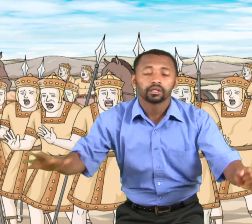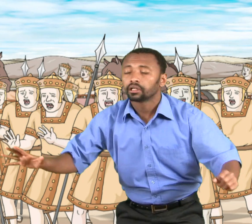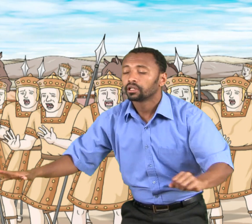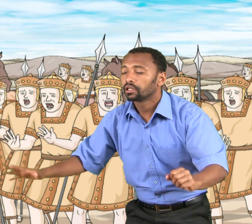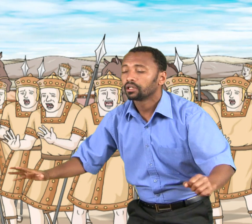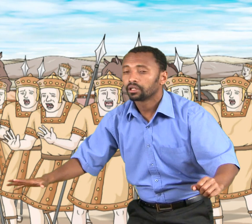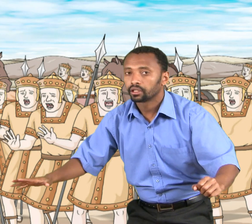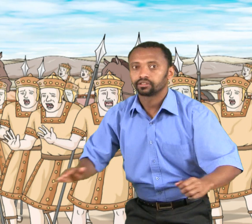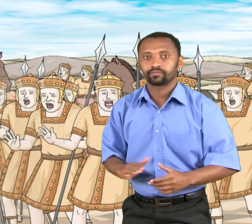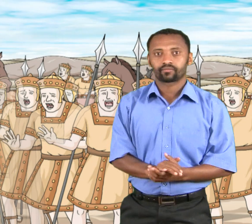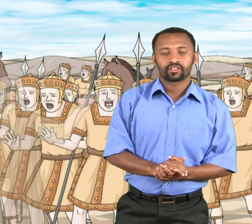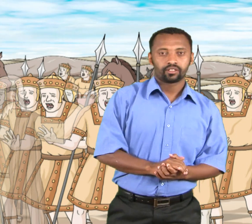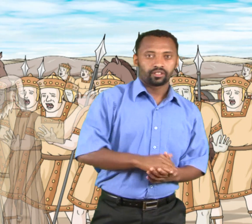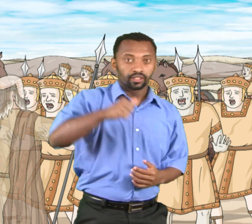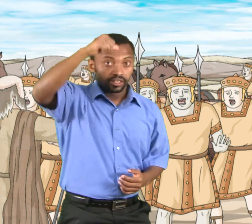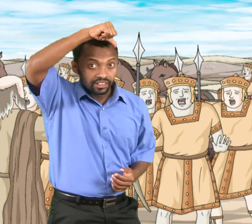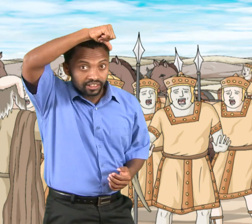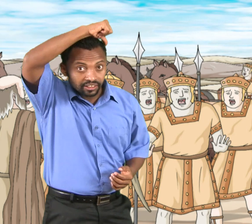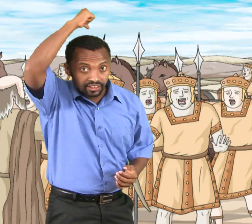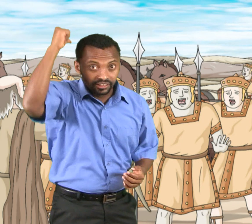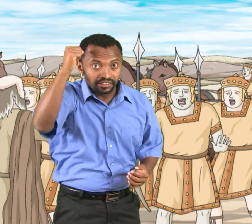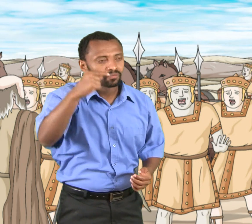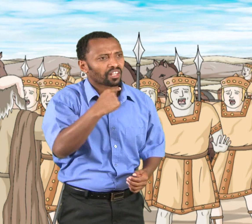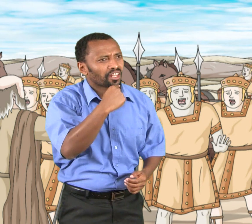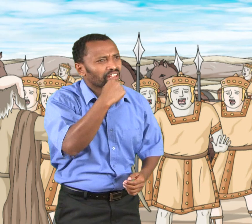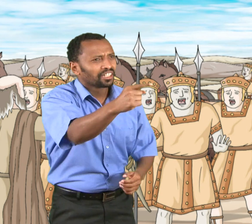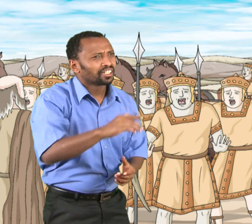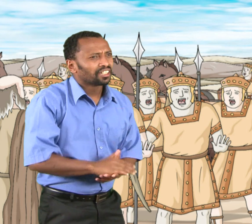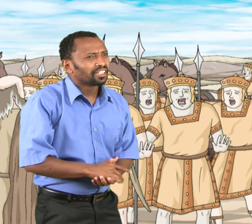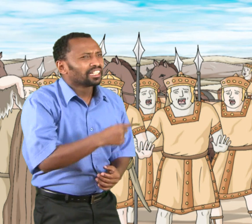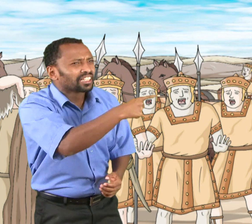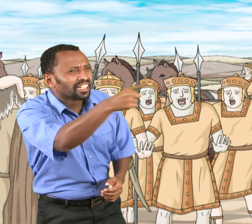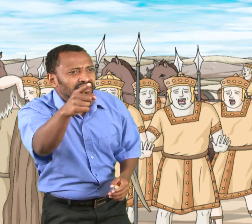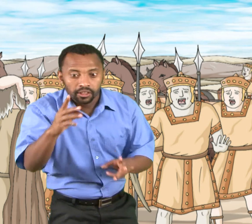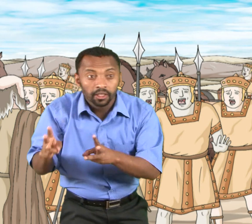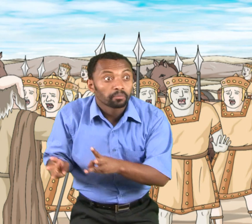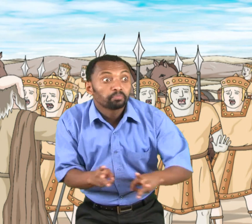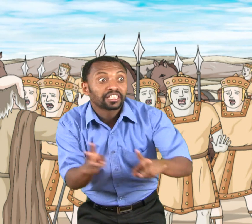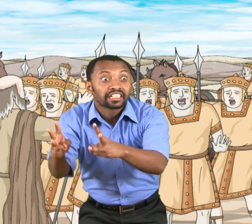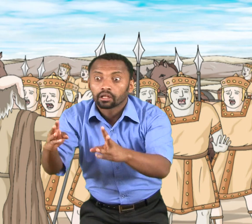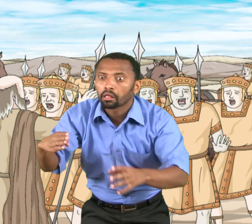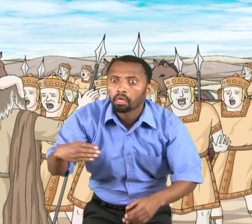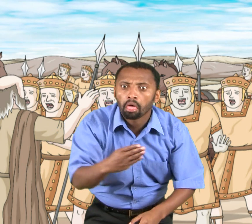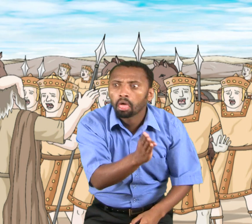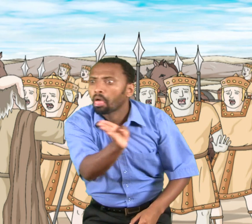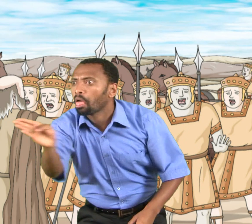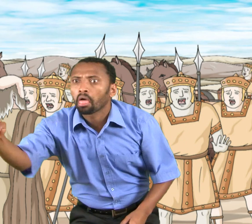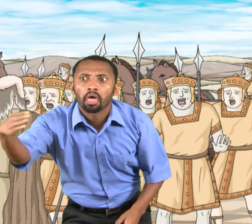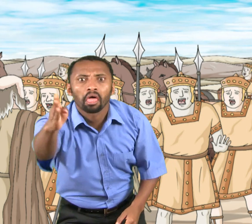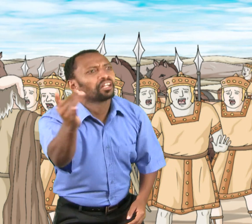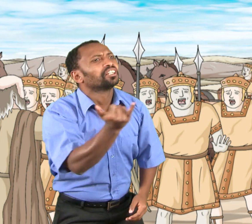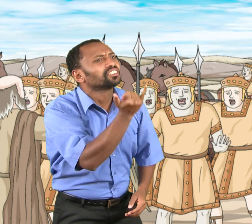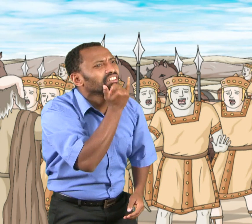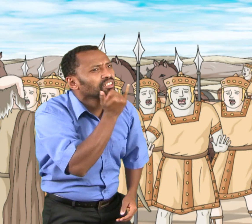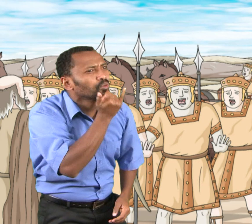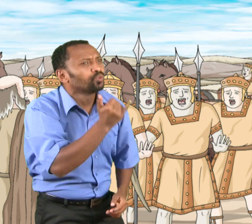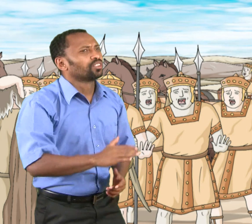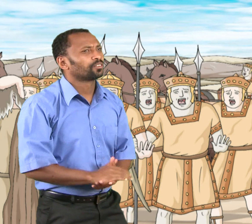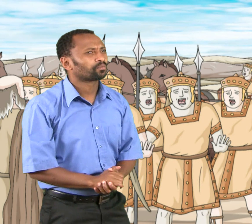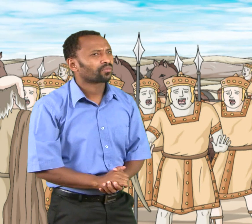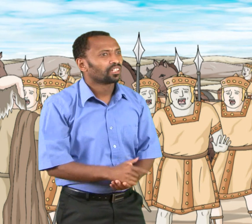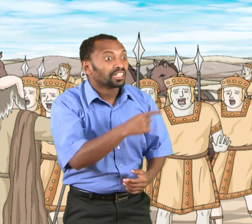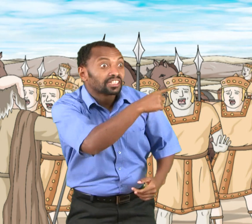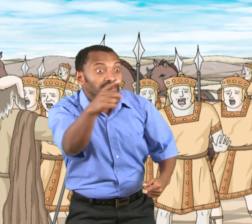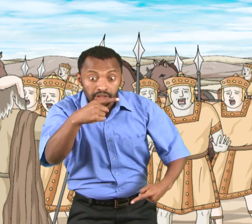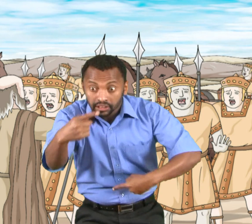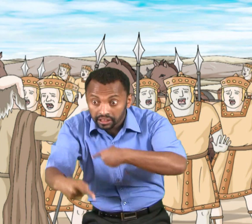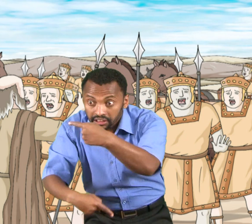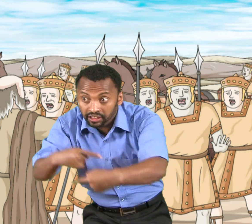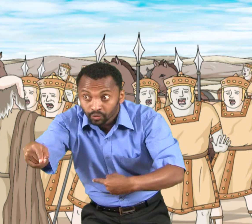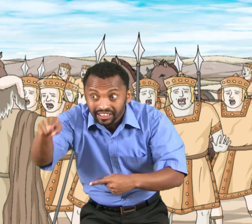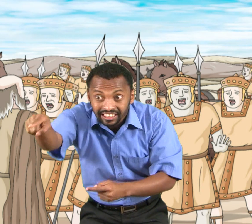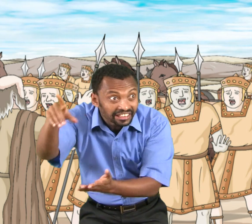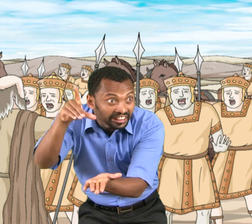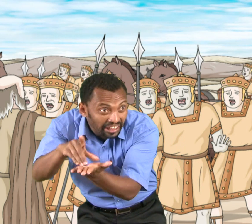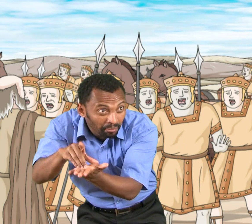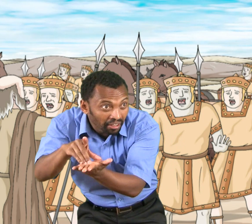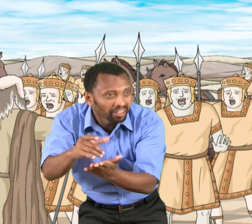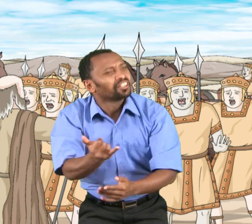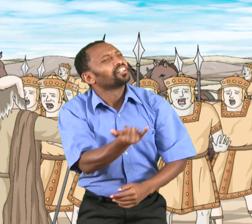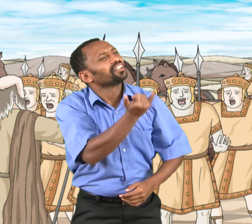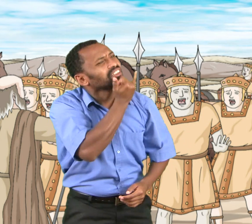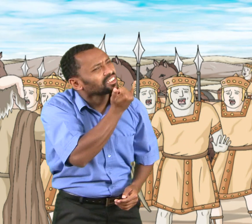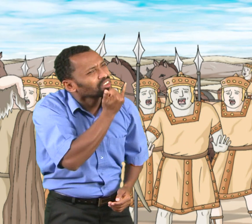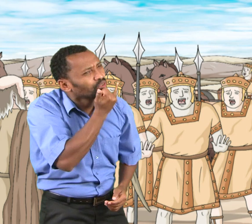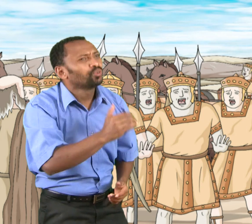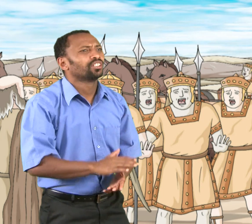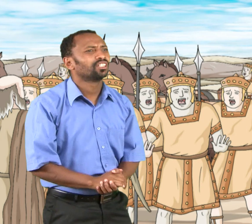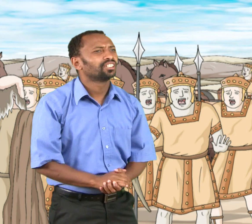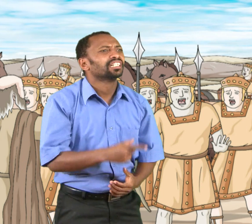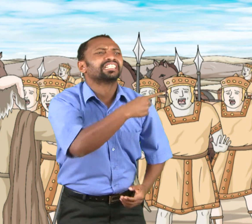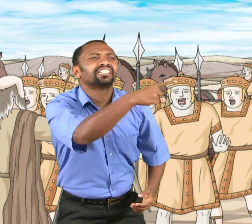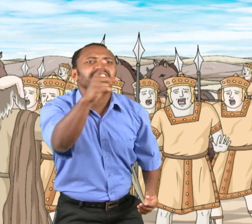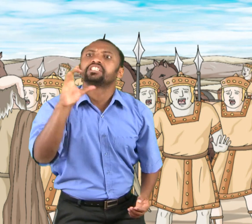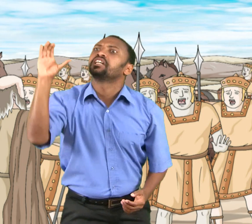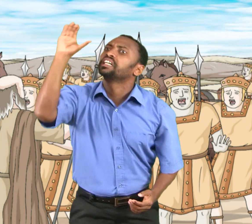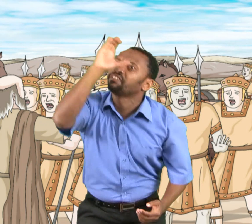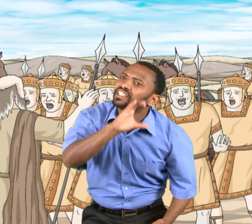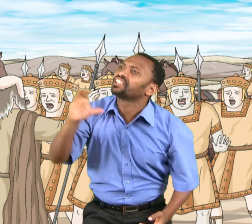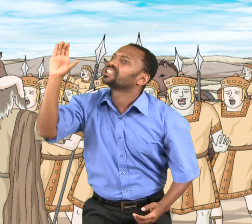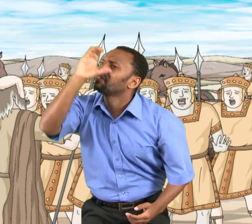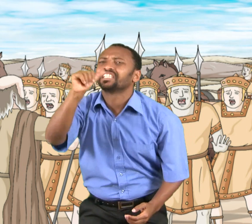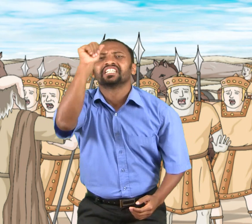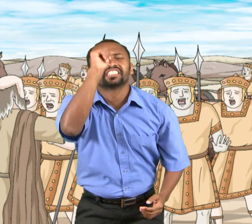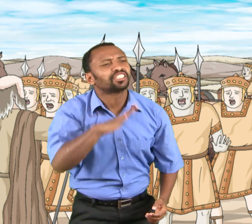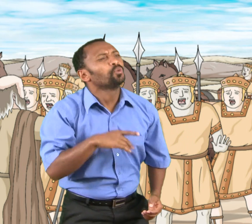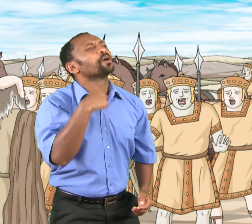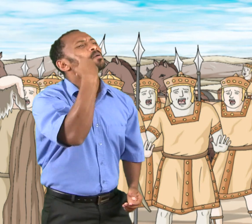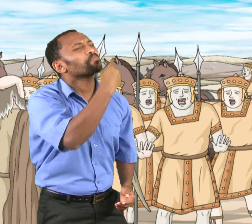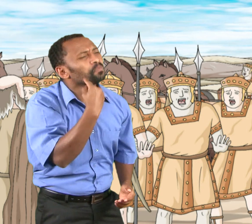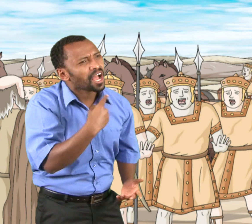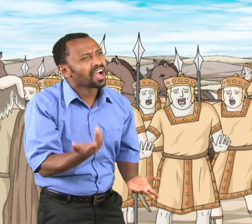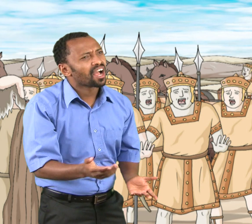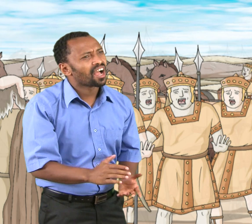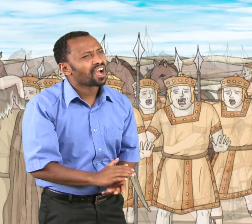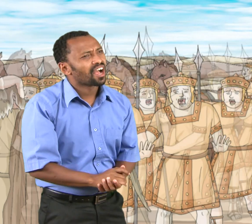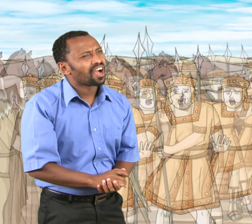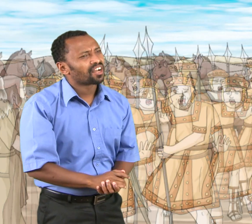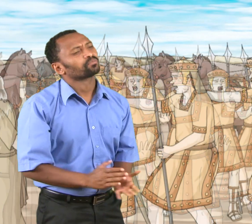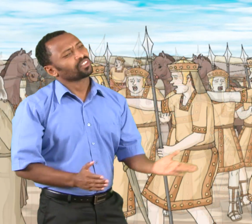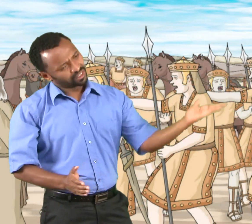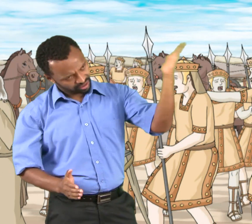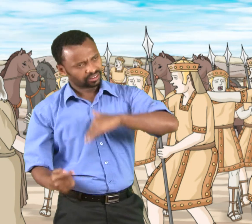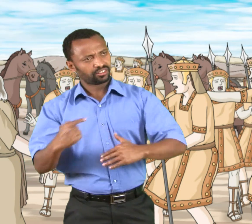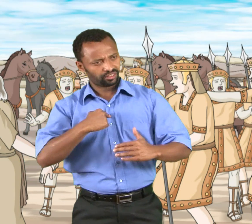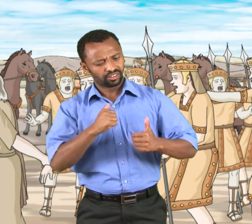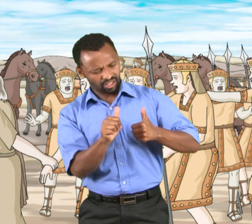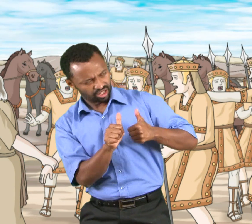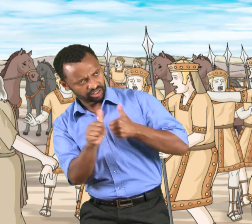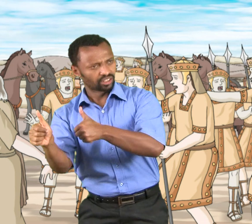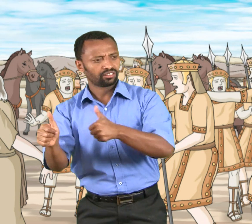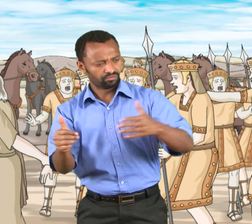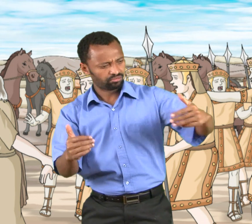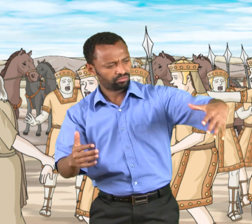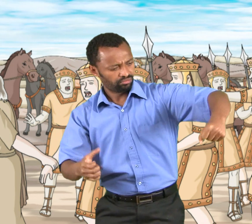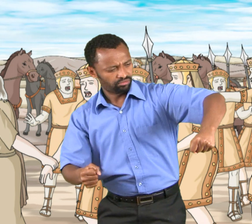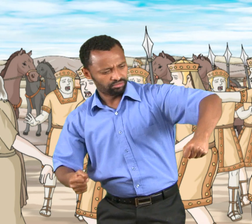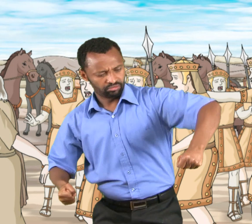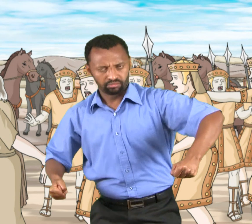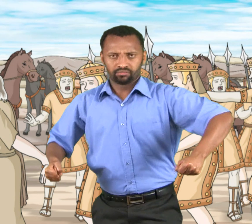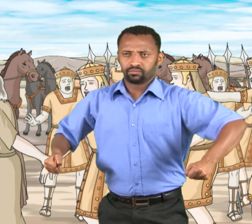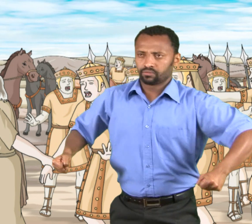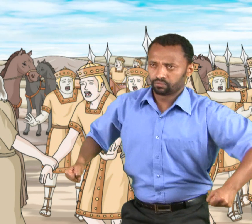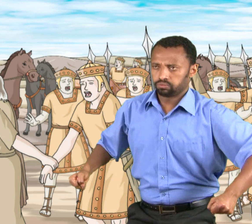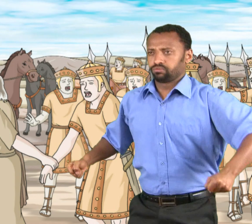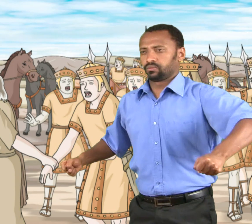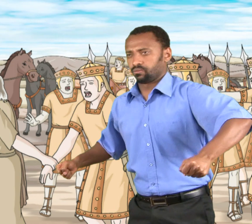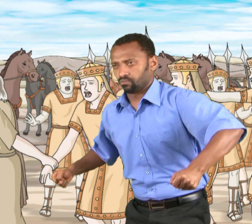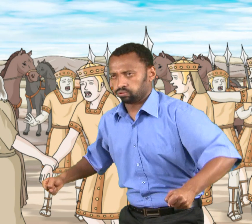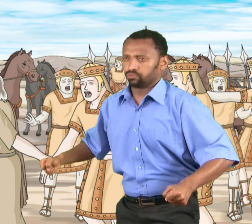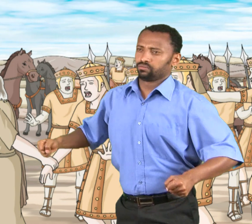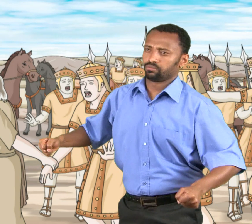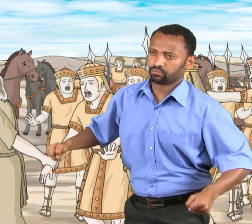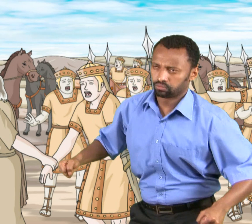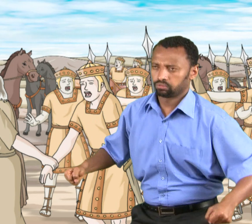And Elisha told them, “This is not the way, and this is not the city.